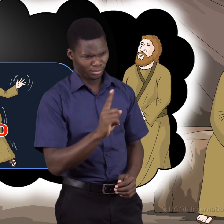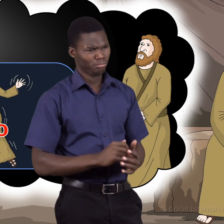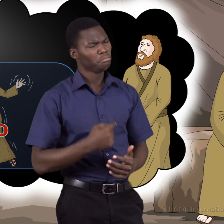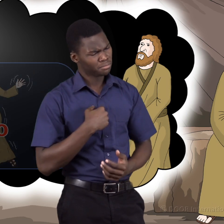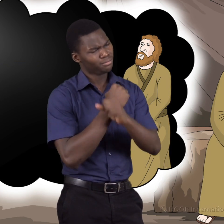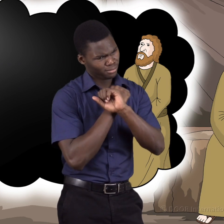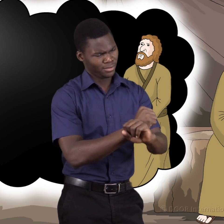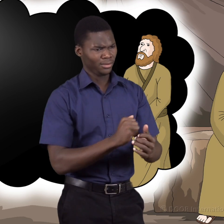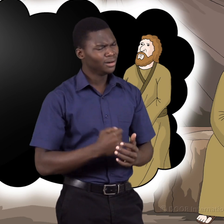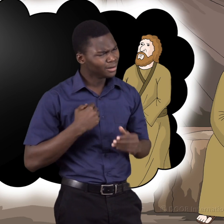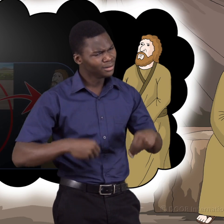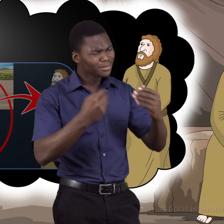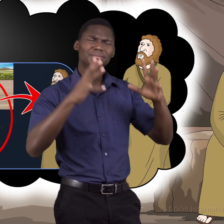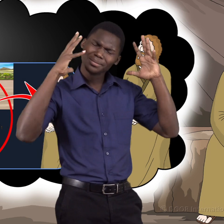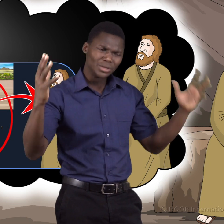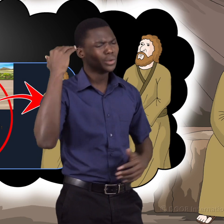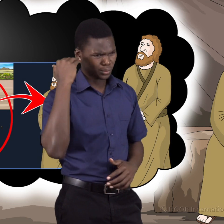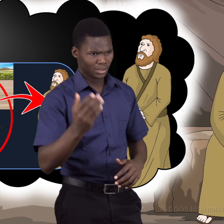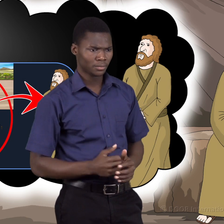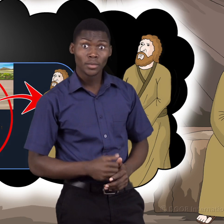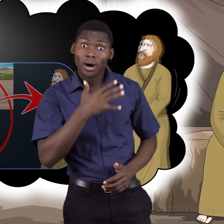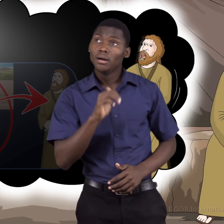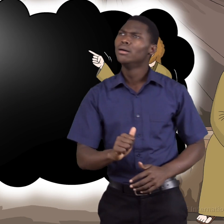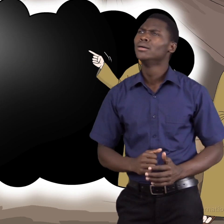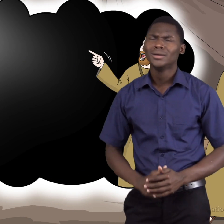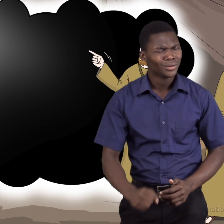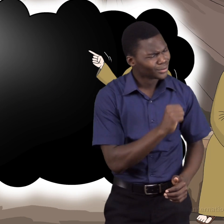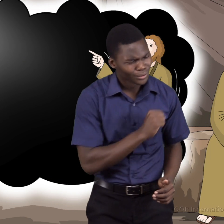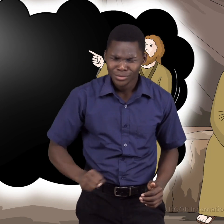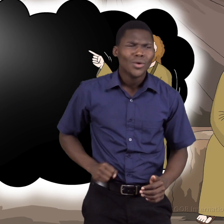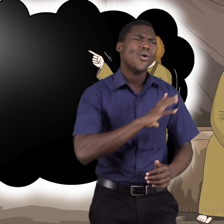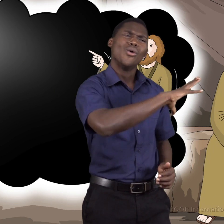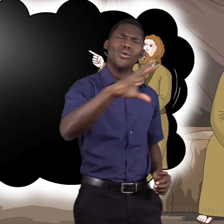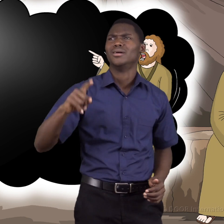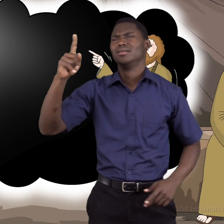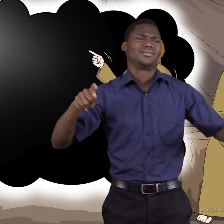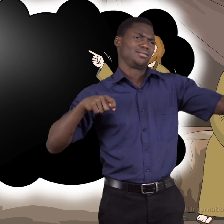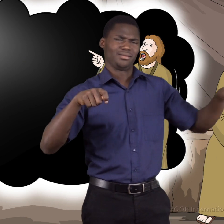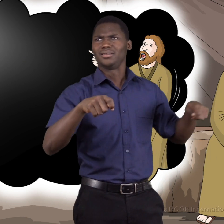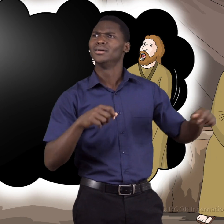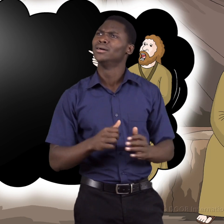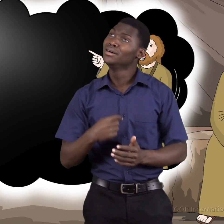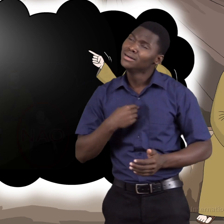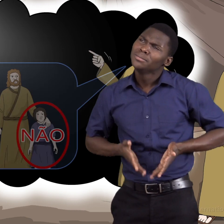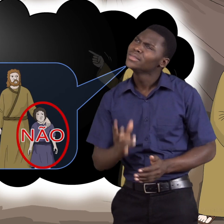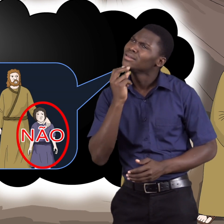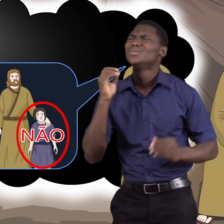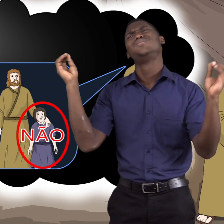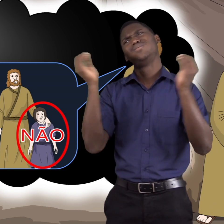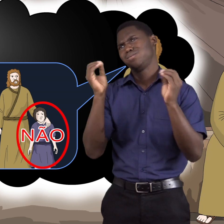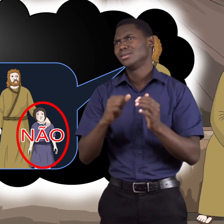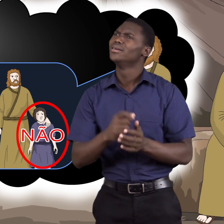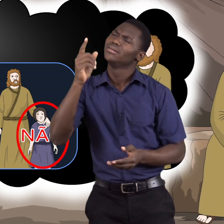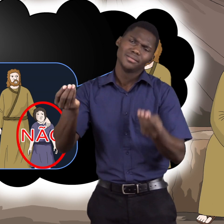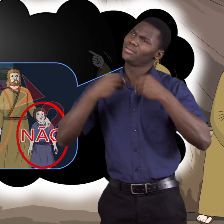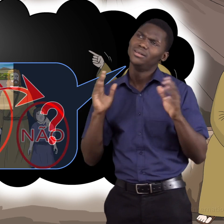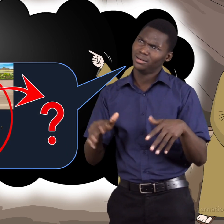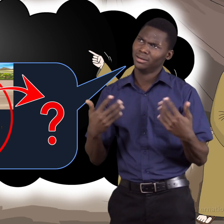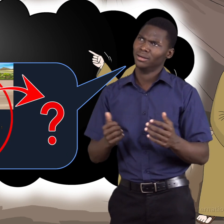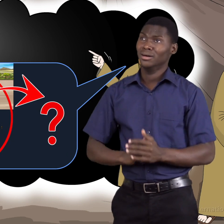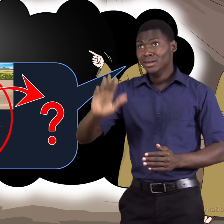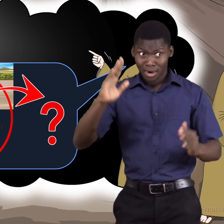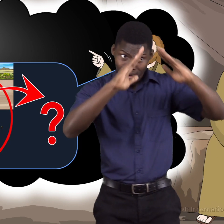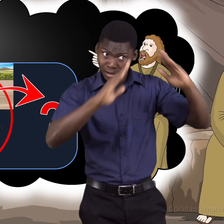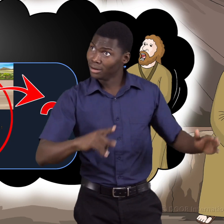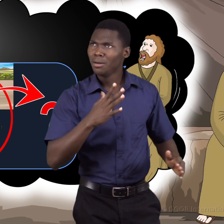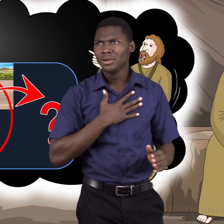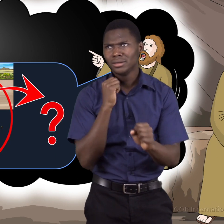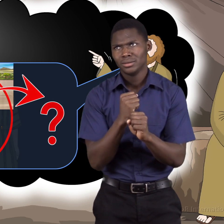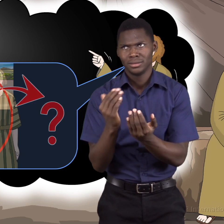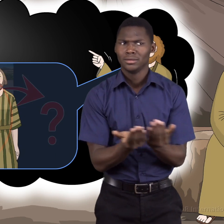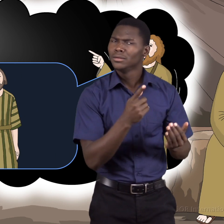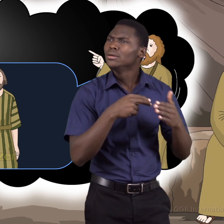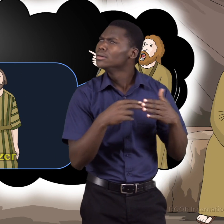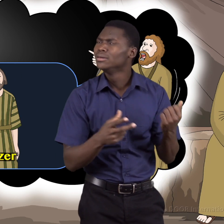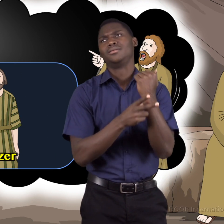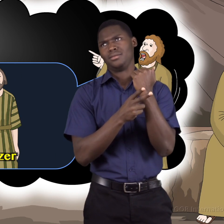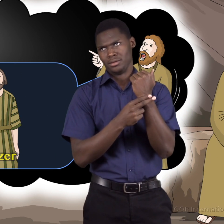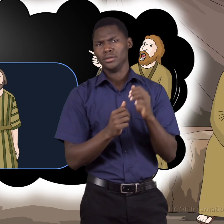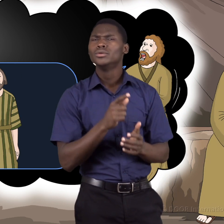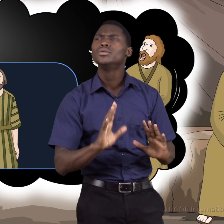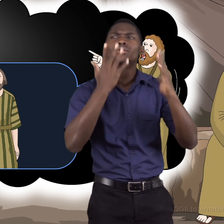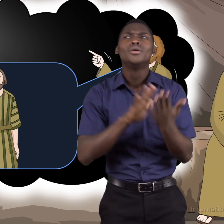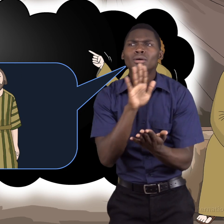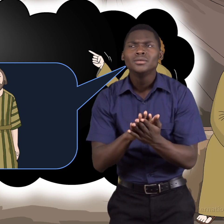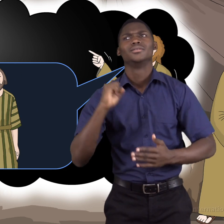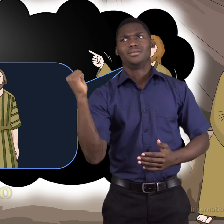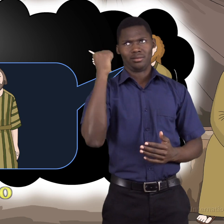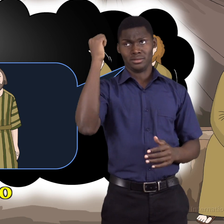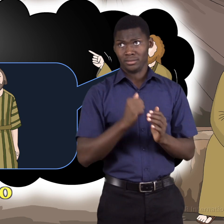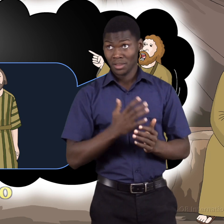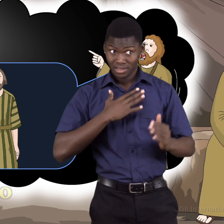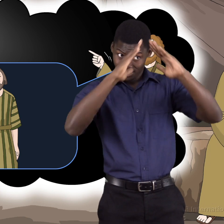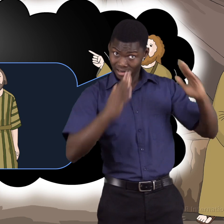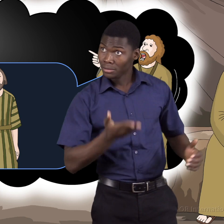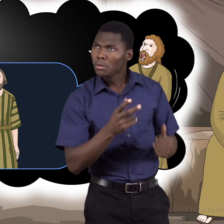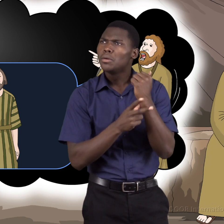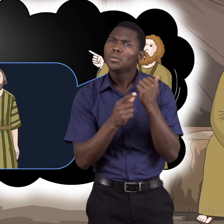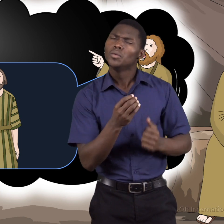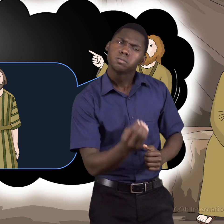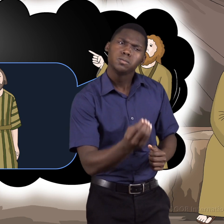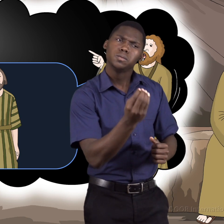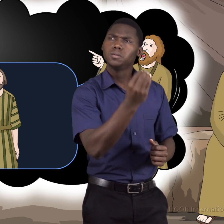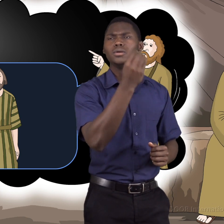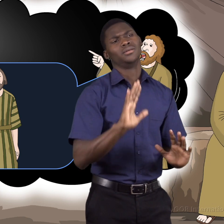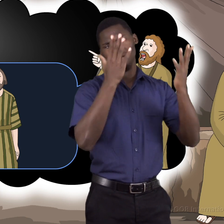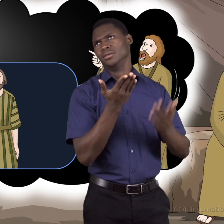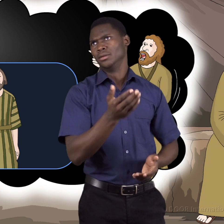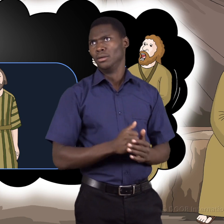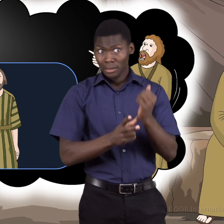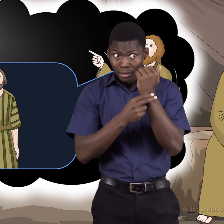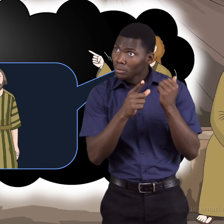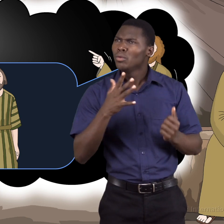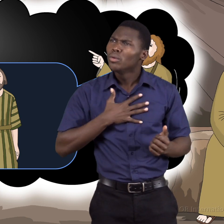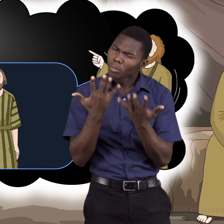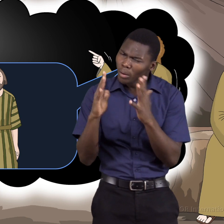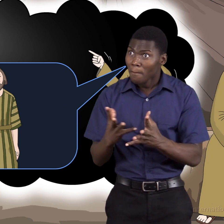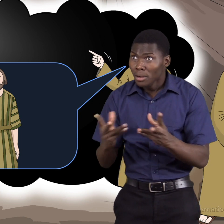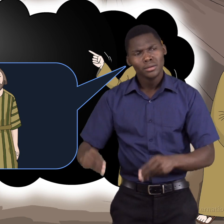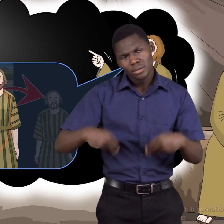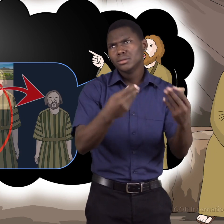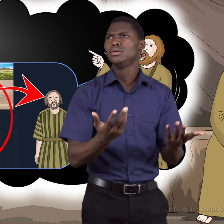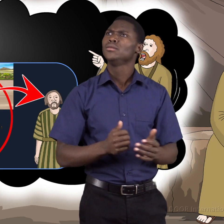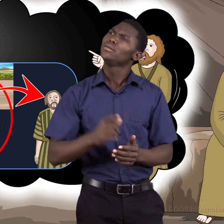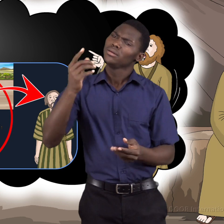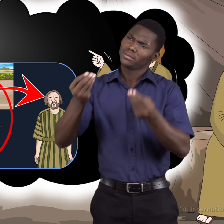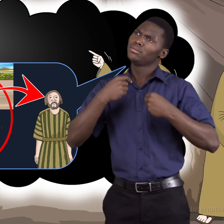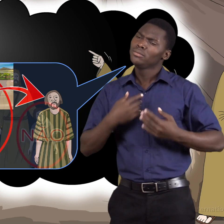But Abram replied, “O Lord GOD, what can You give me, since I remain childless, and the heir of my house is Eliezer of Damascus?”